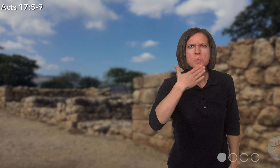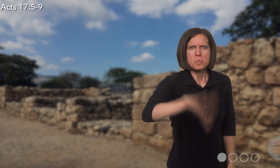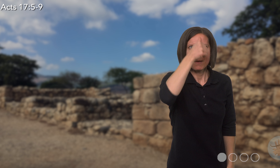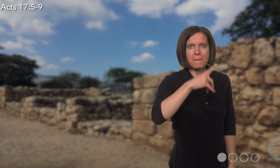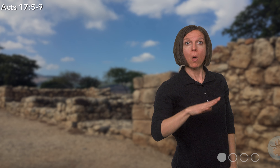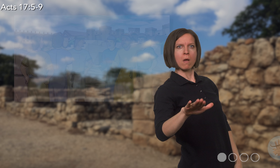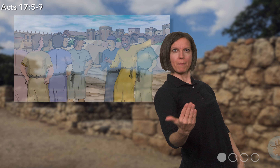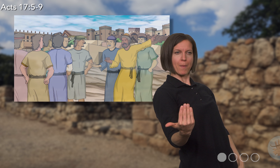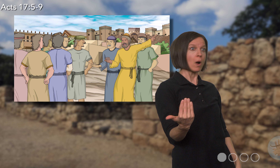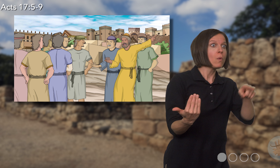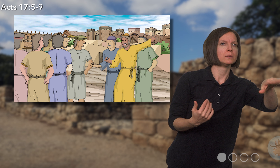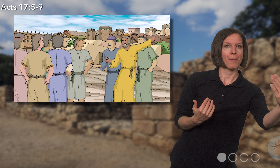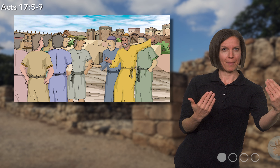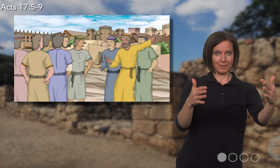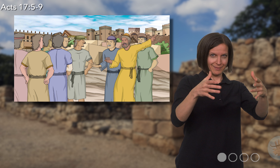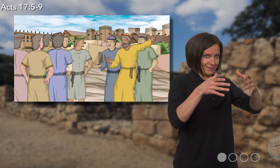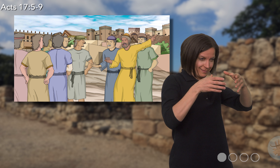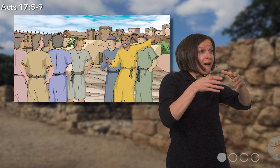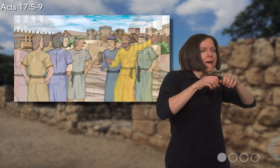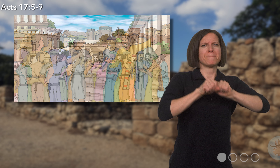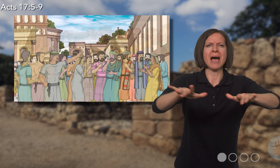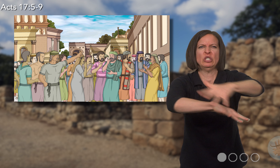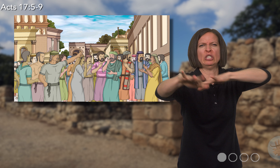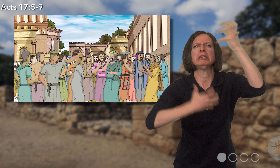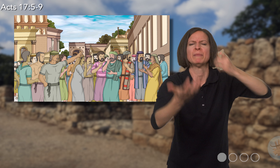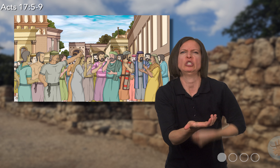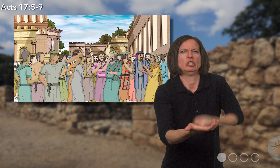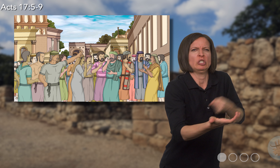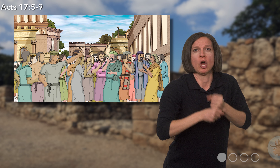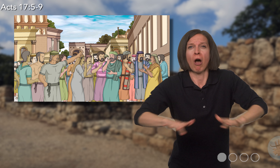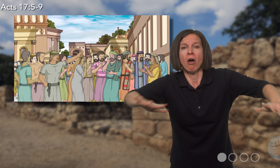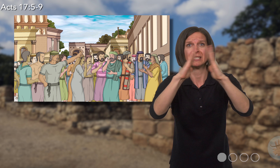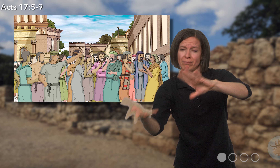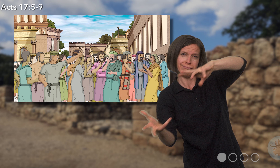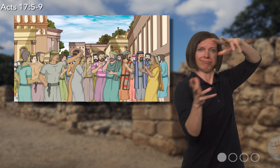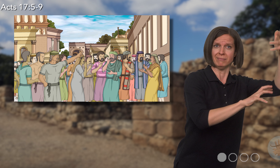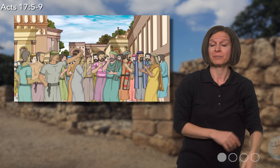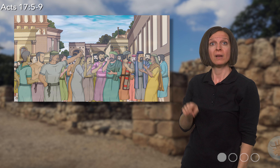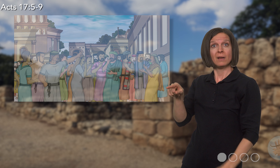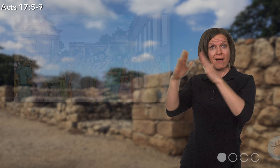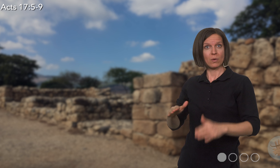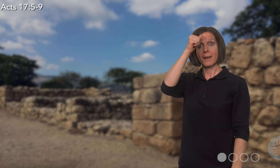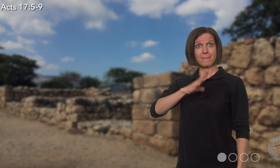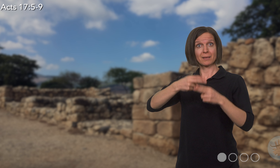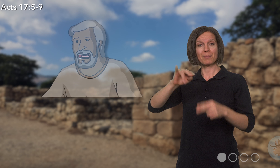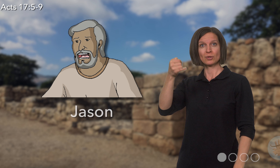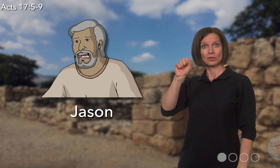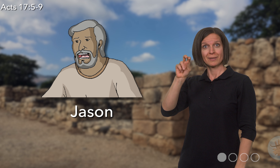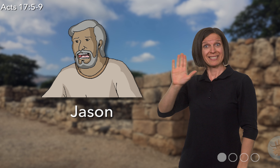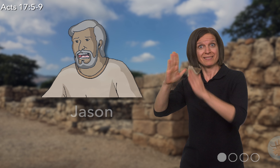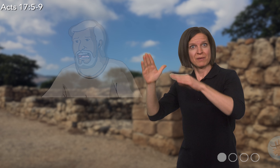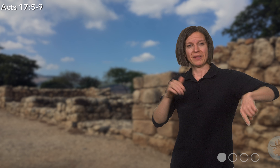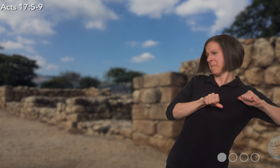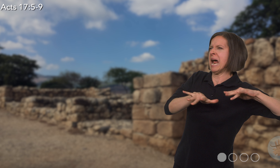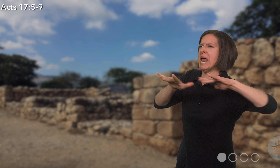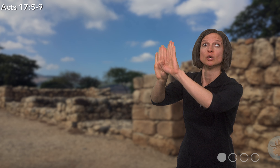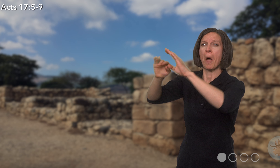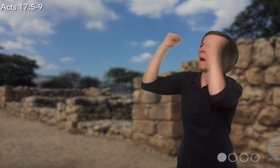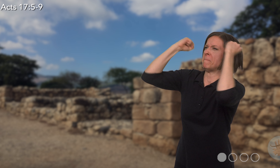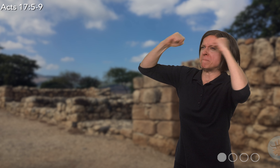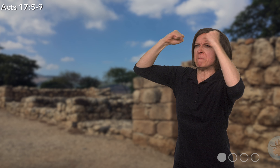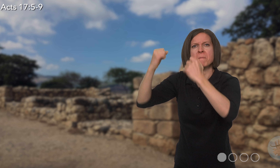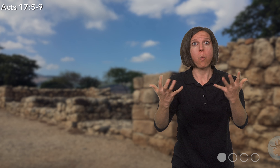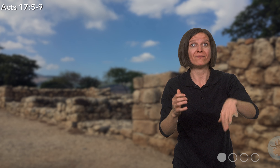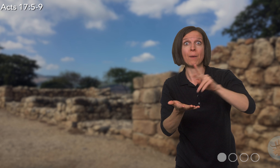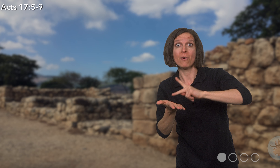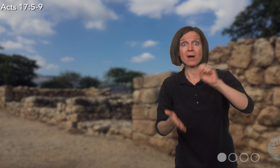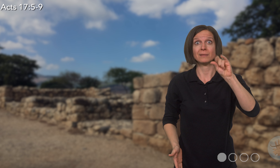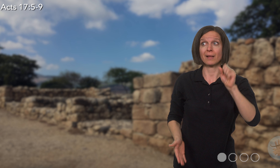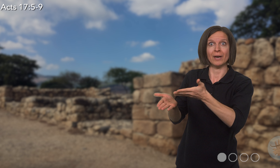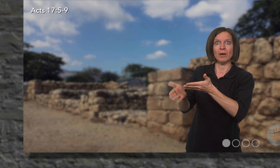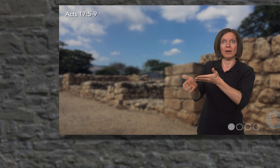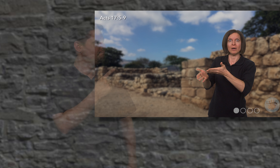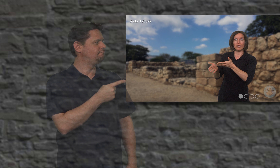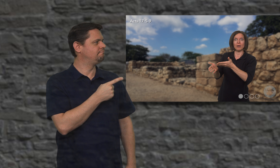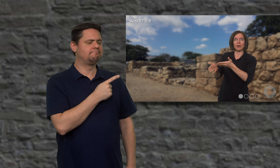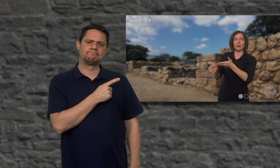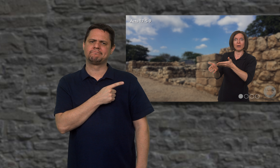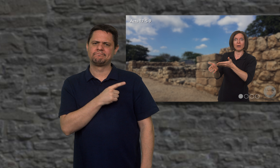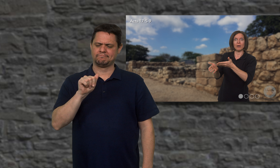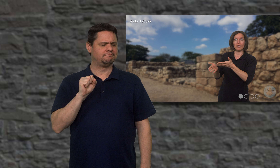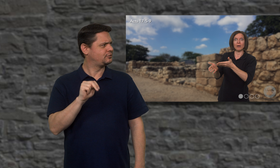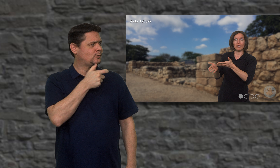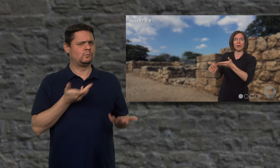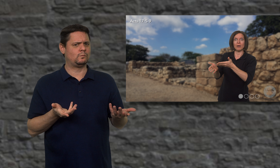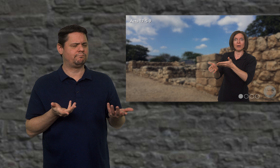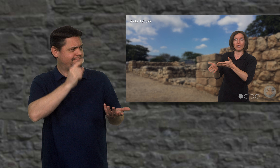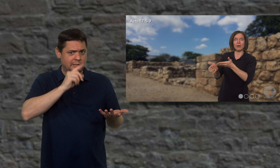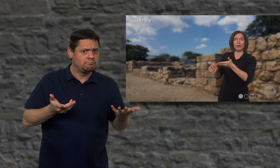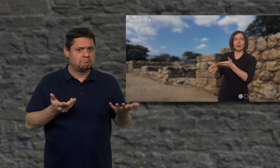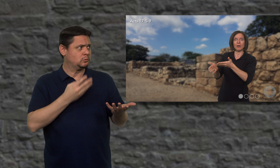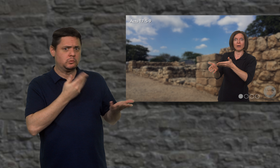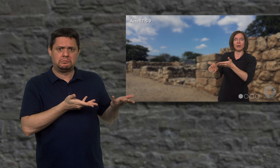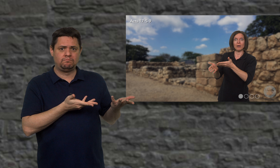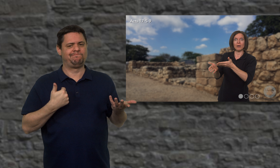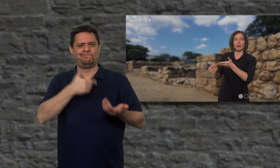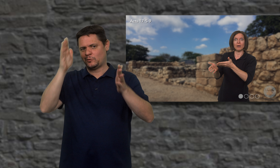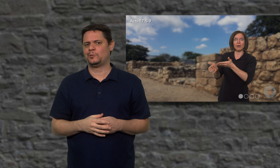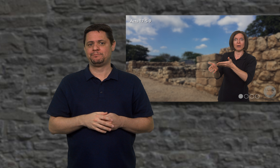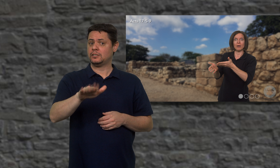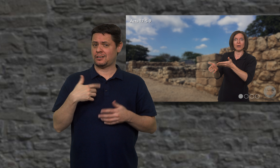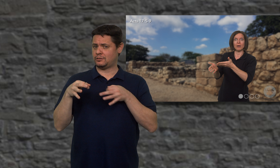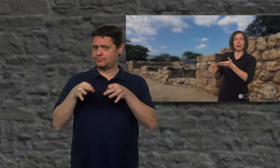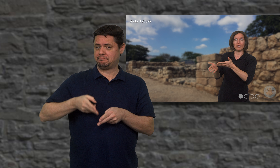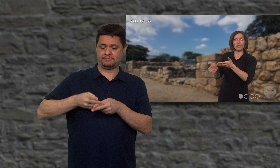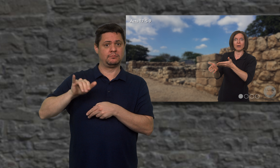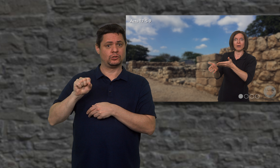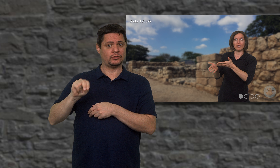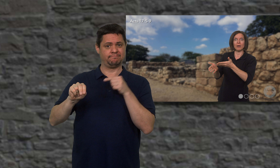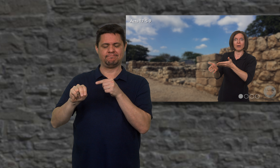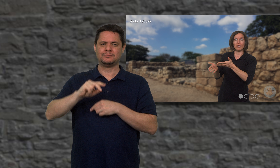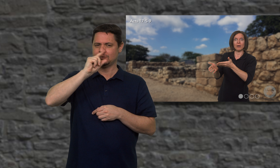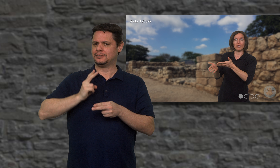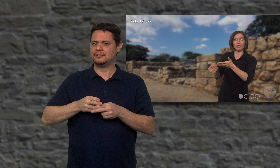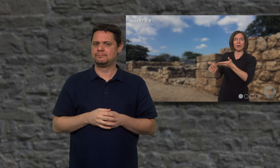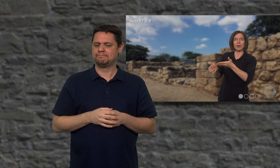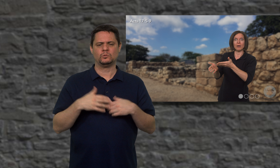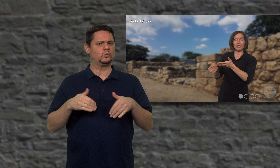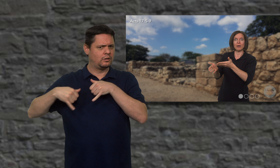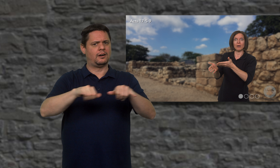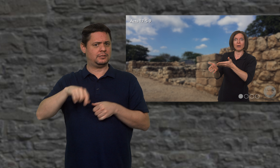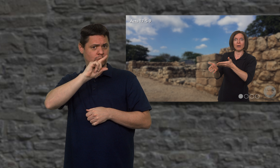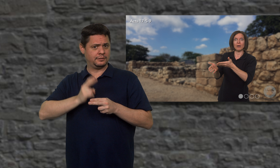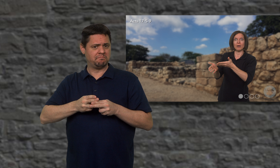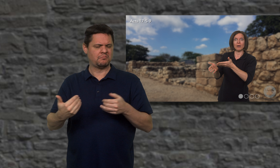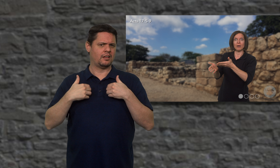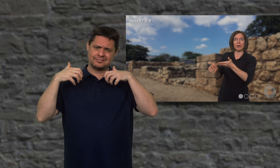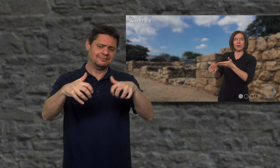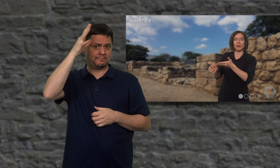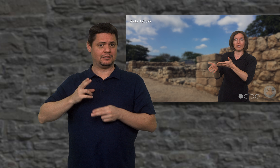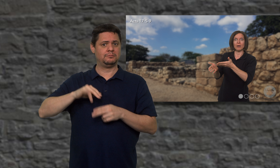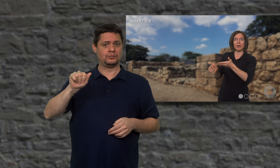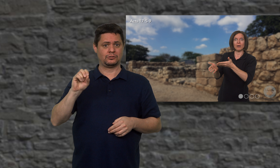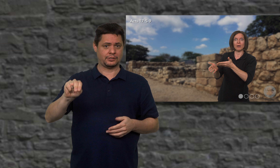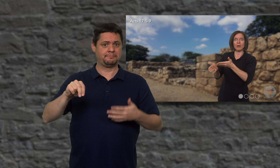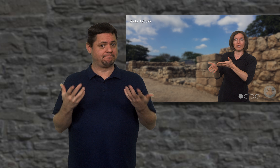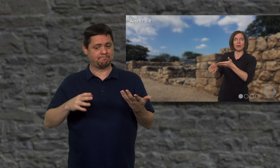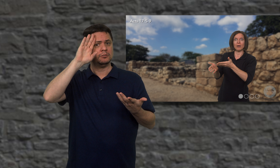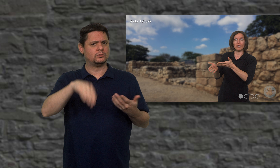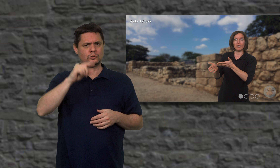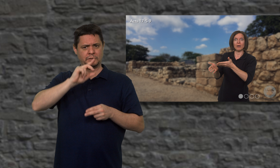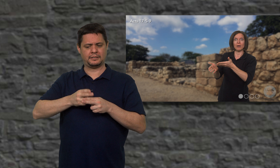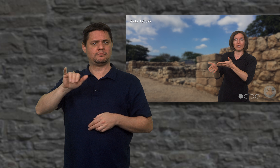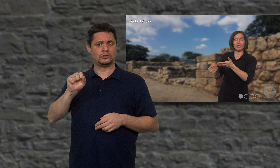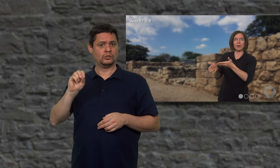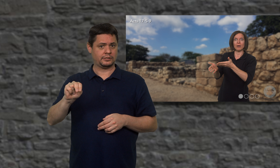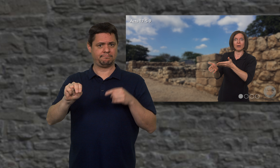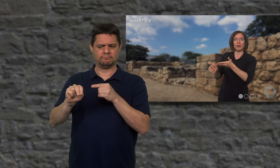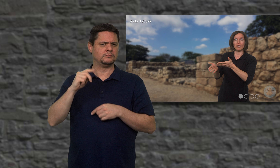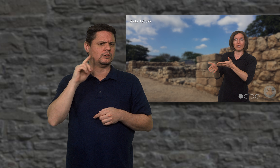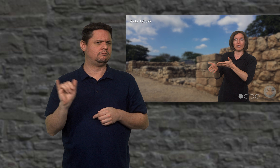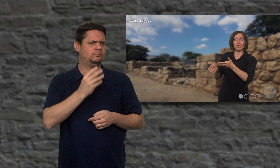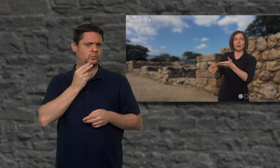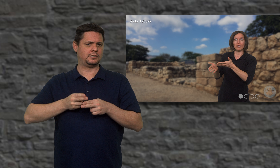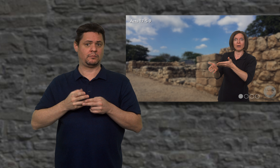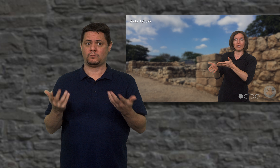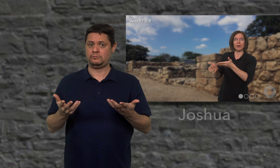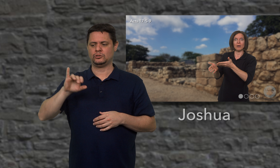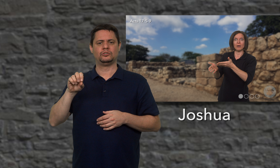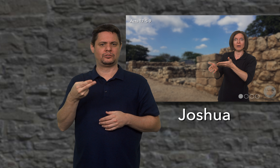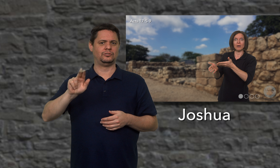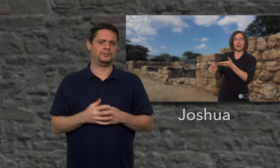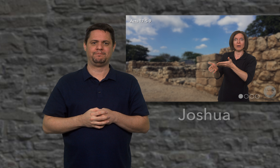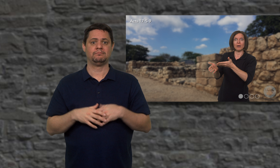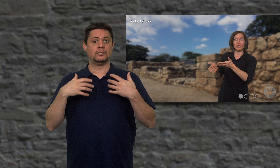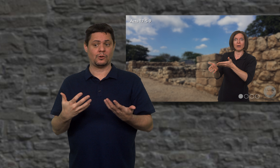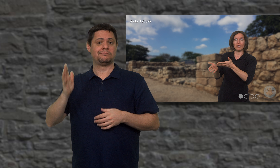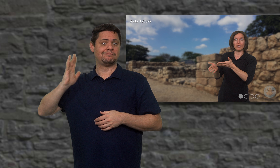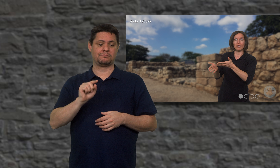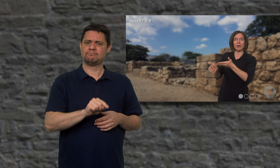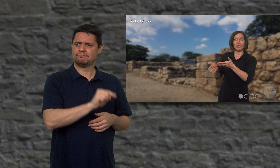So they brought in some troublemakers from the marketplace, formed a mob, and sent the city into an uproar.